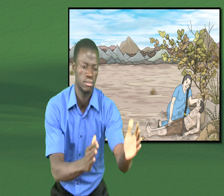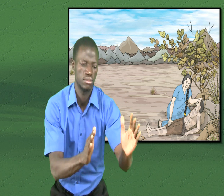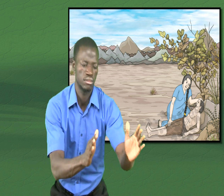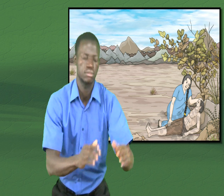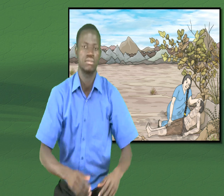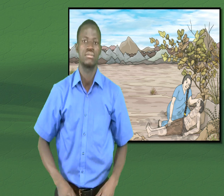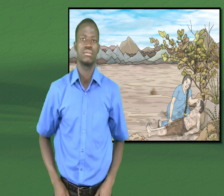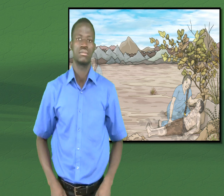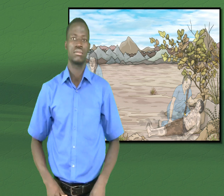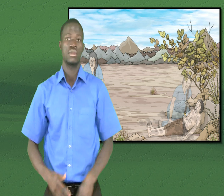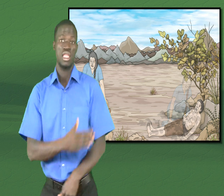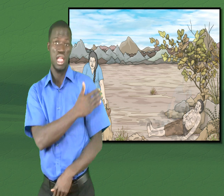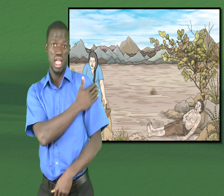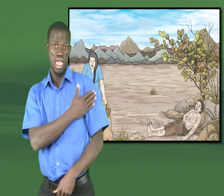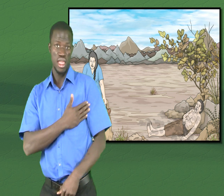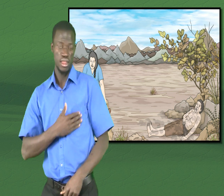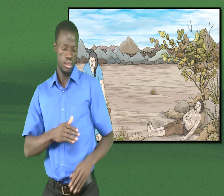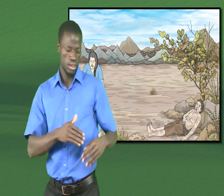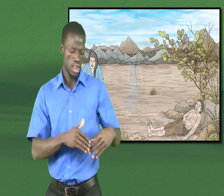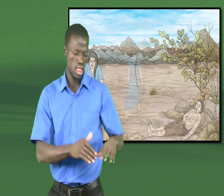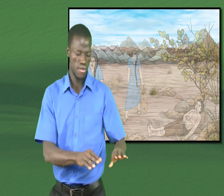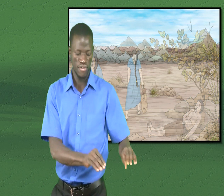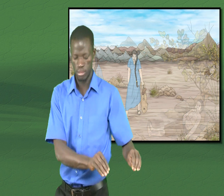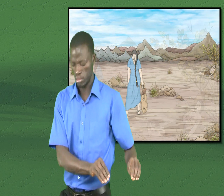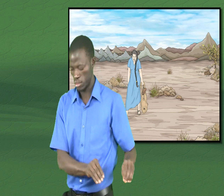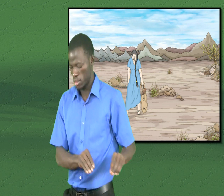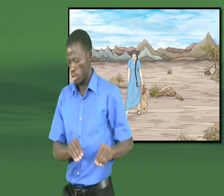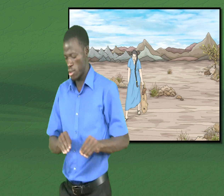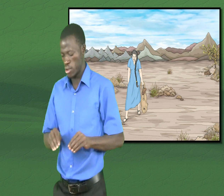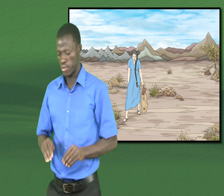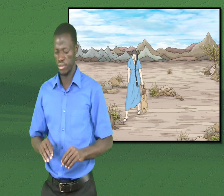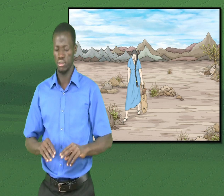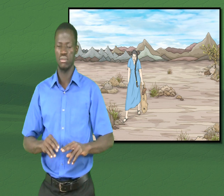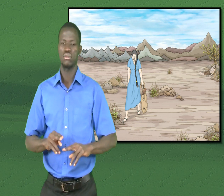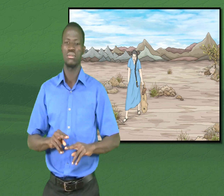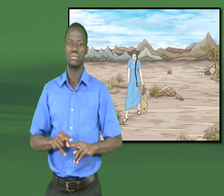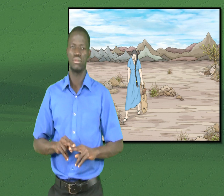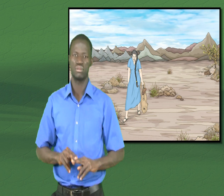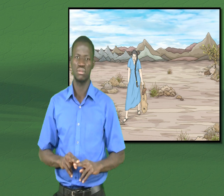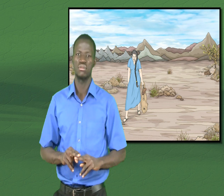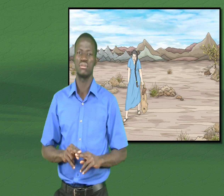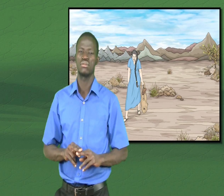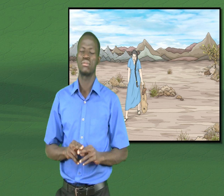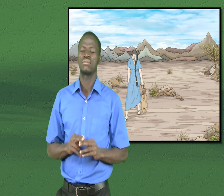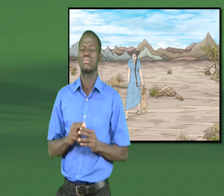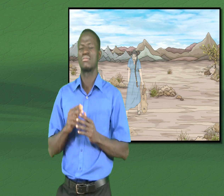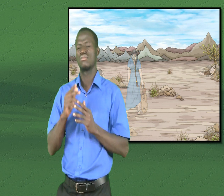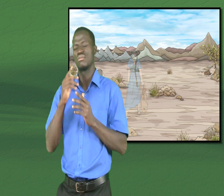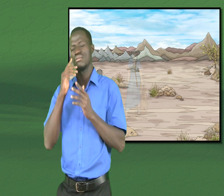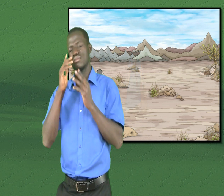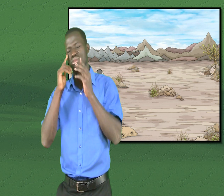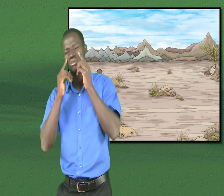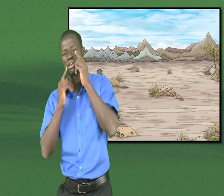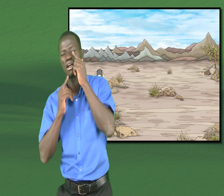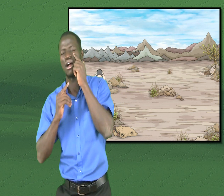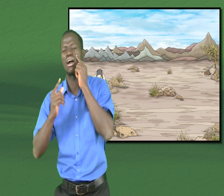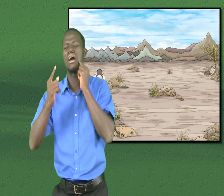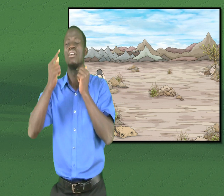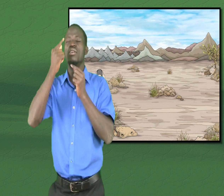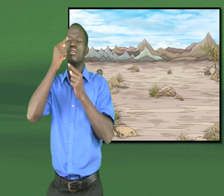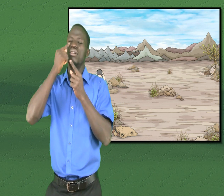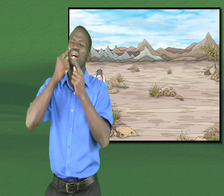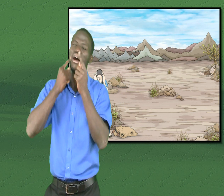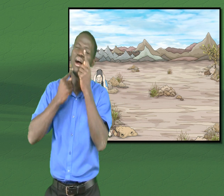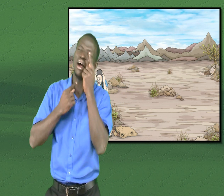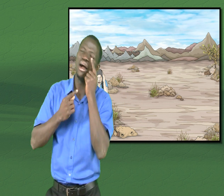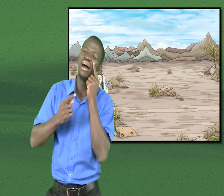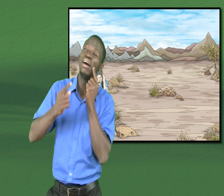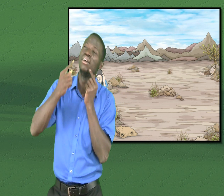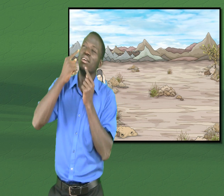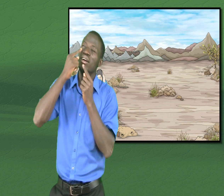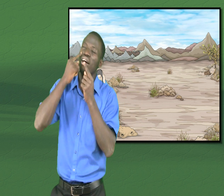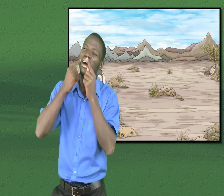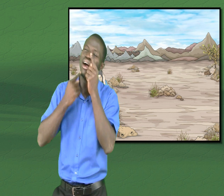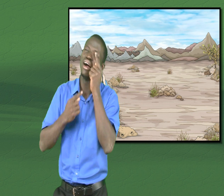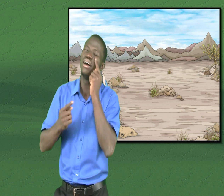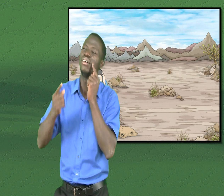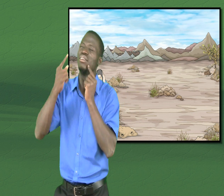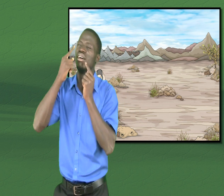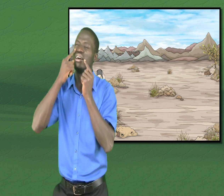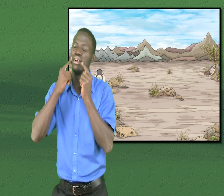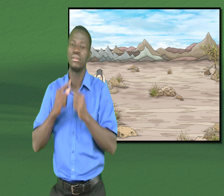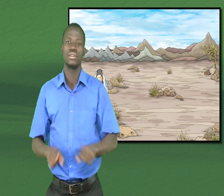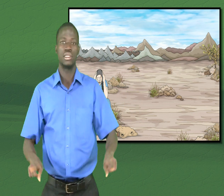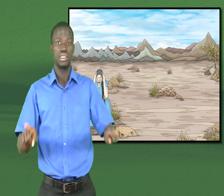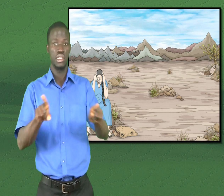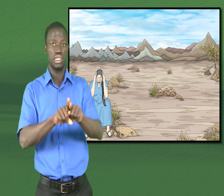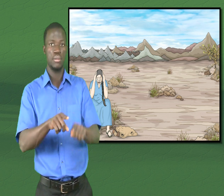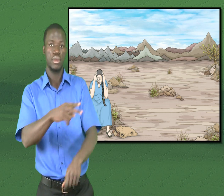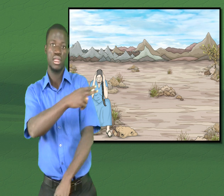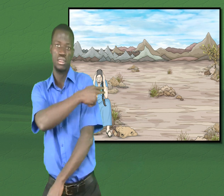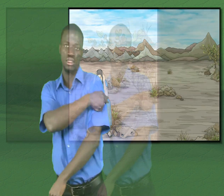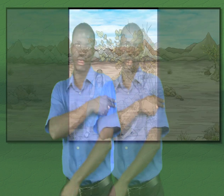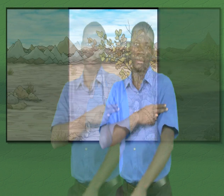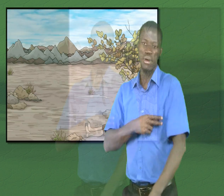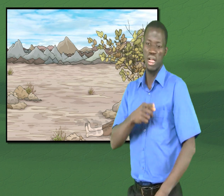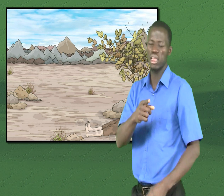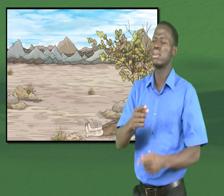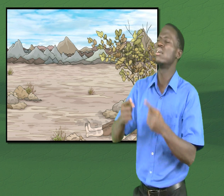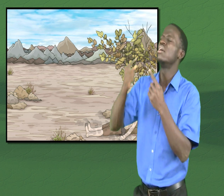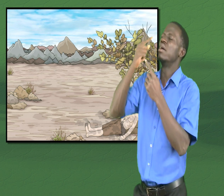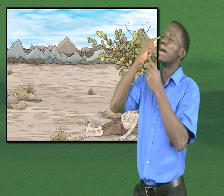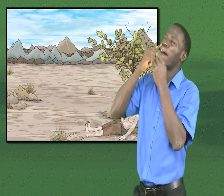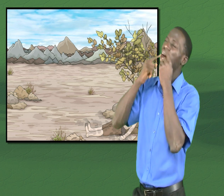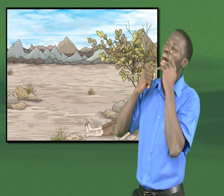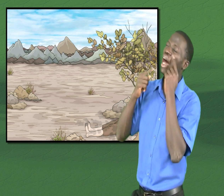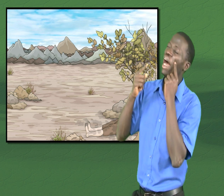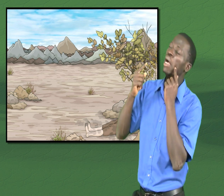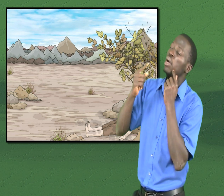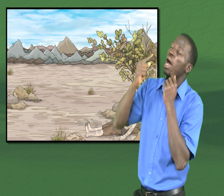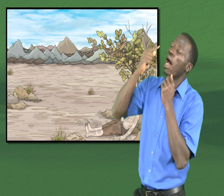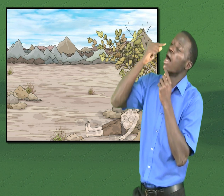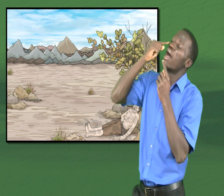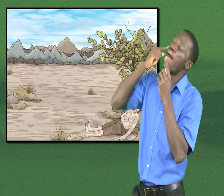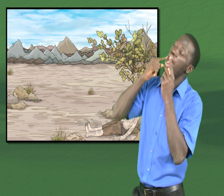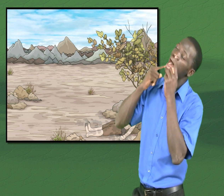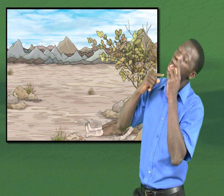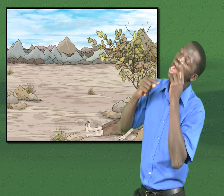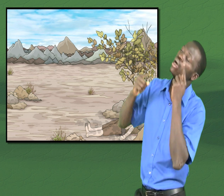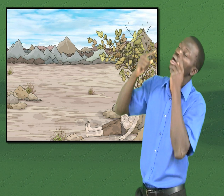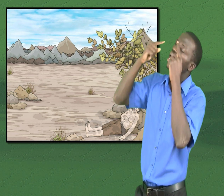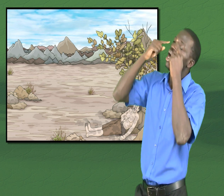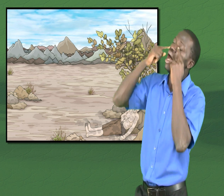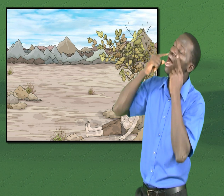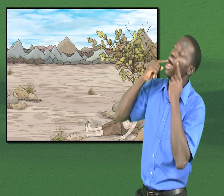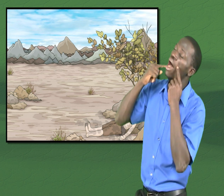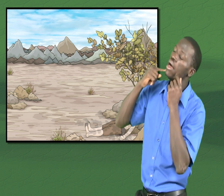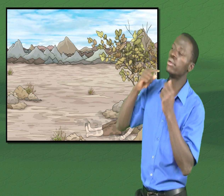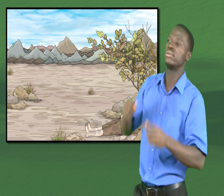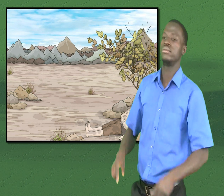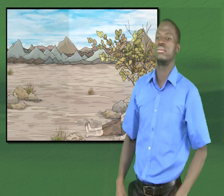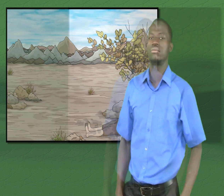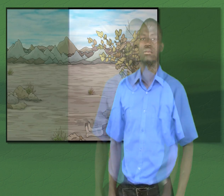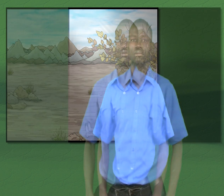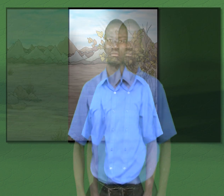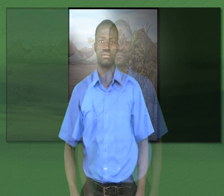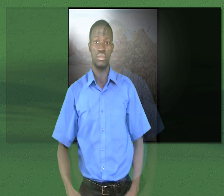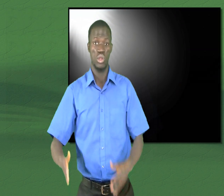Then she went off and sat down nearby, about a bowshot away, for she said, “I cannot bear to watch the boy die!”